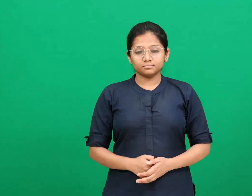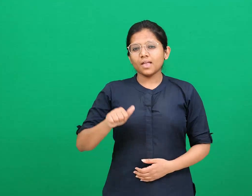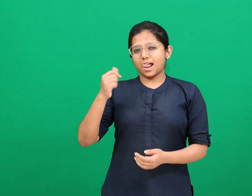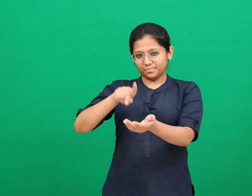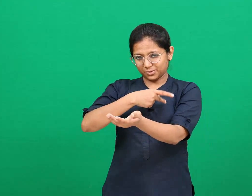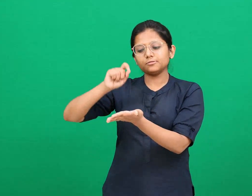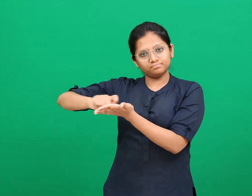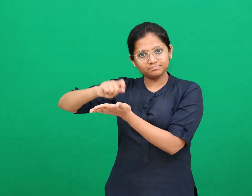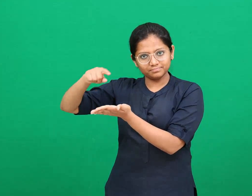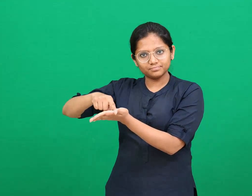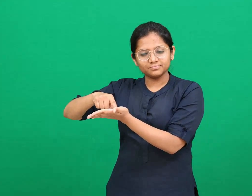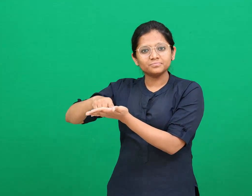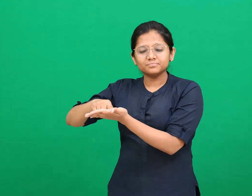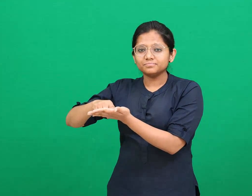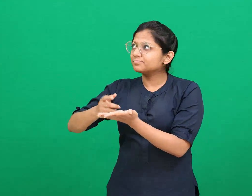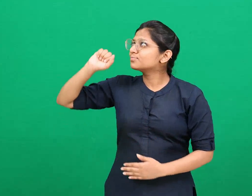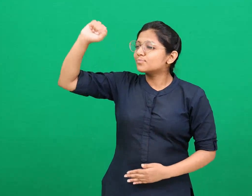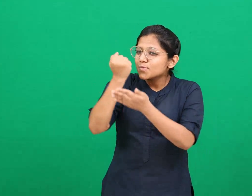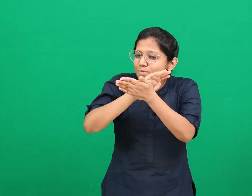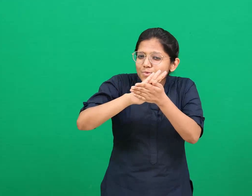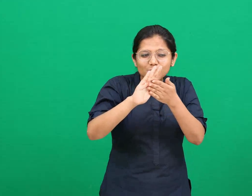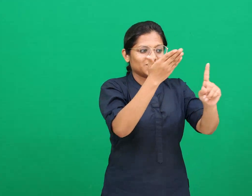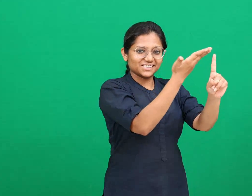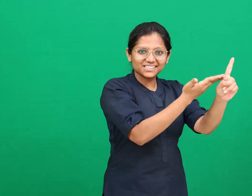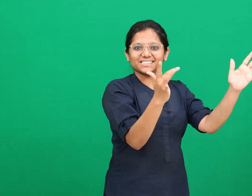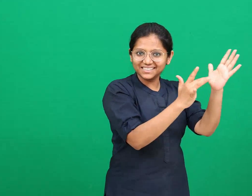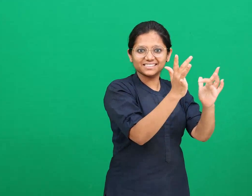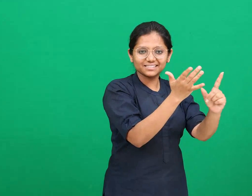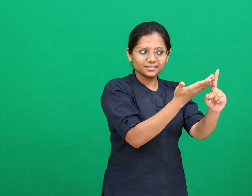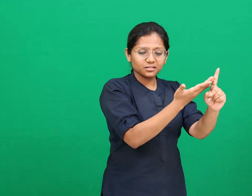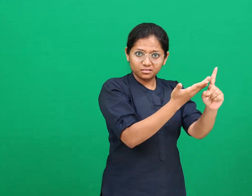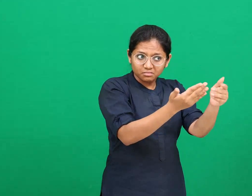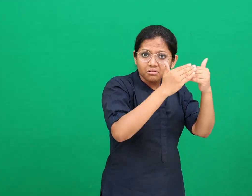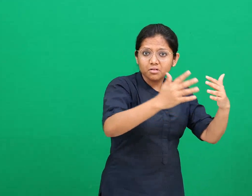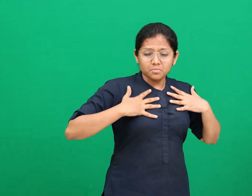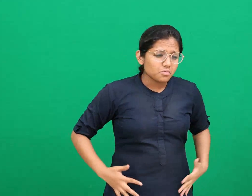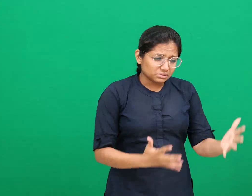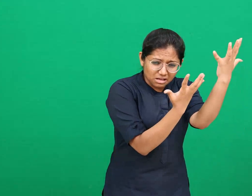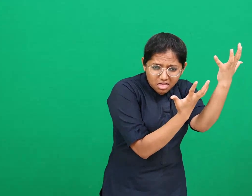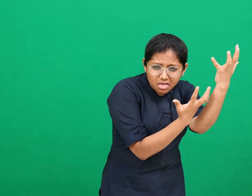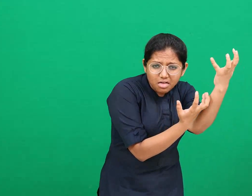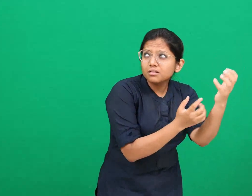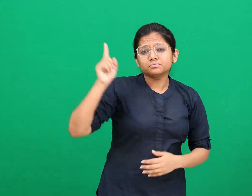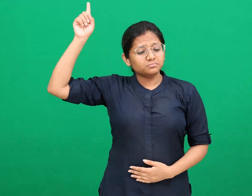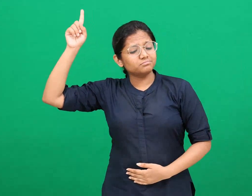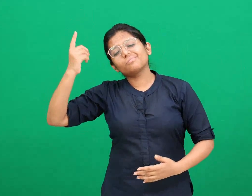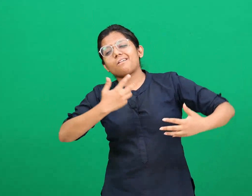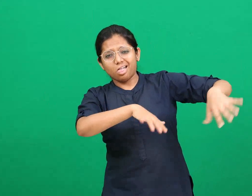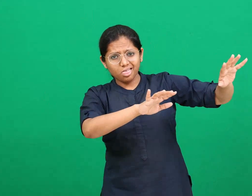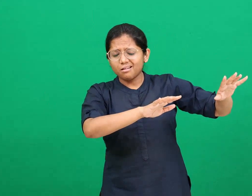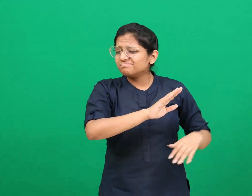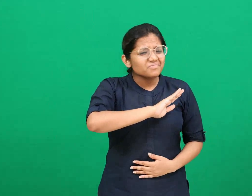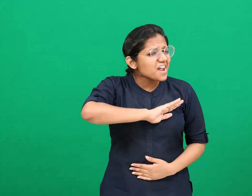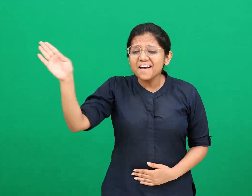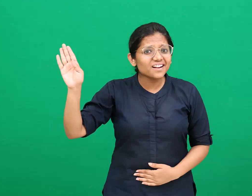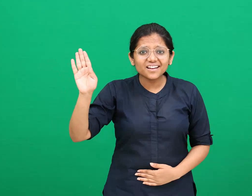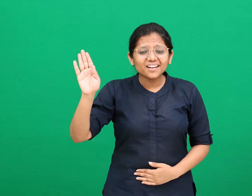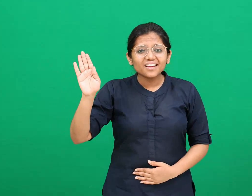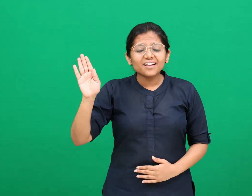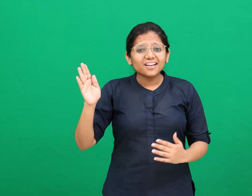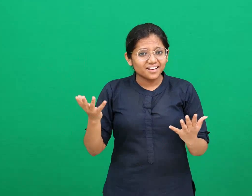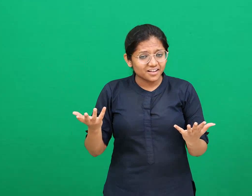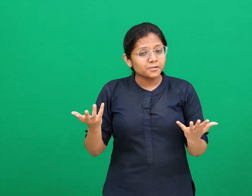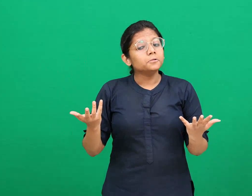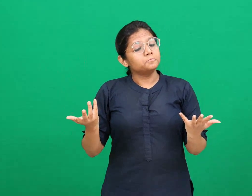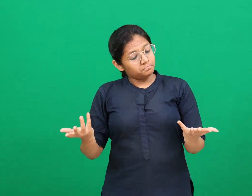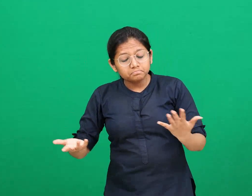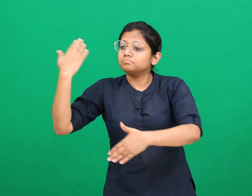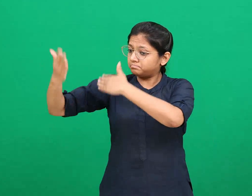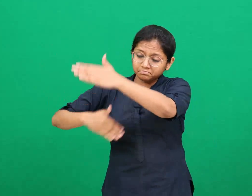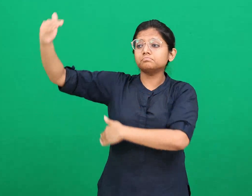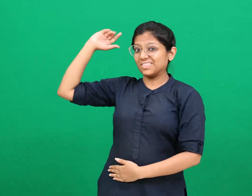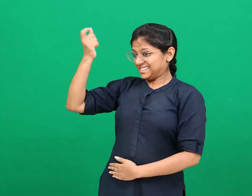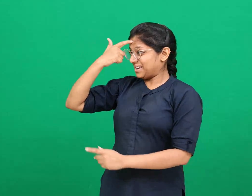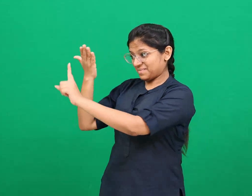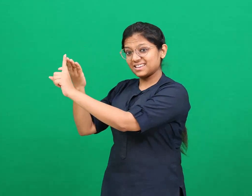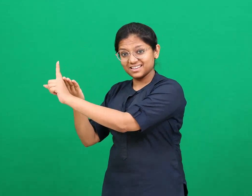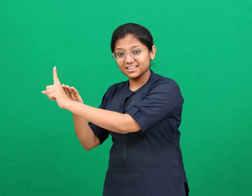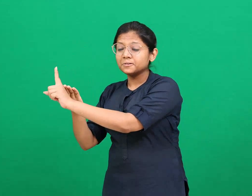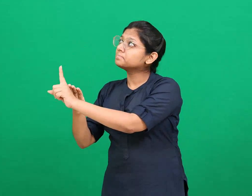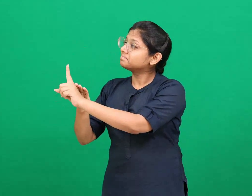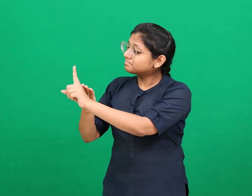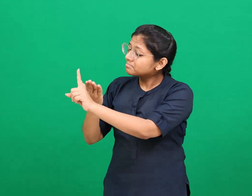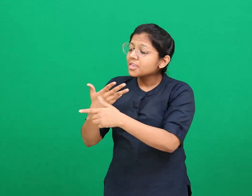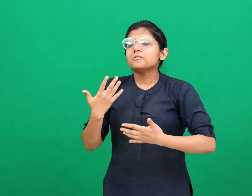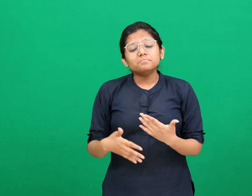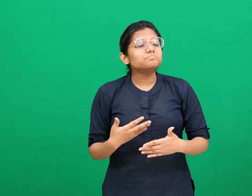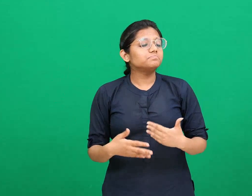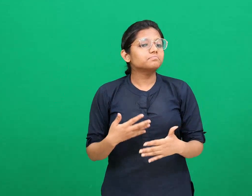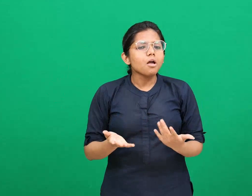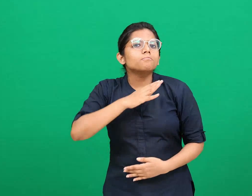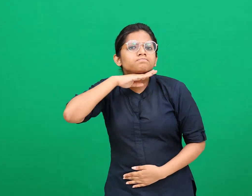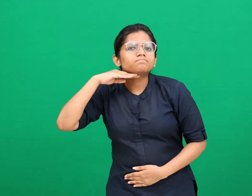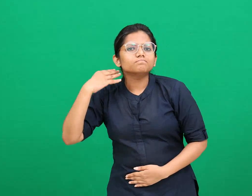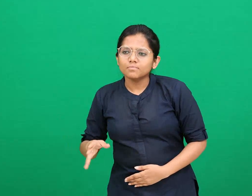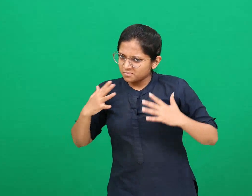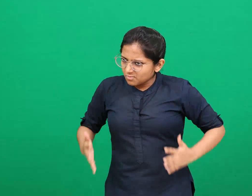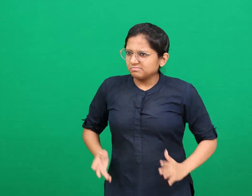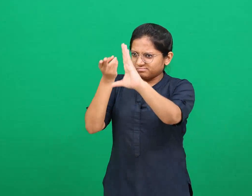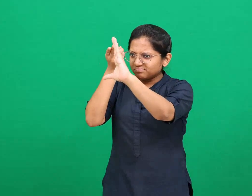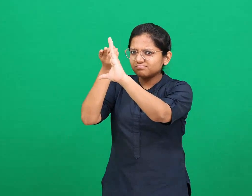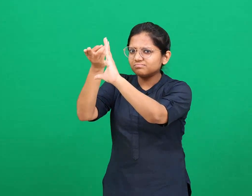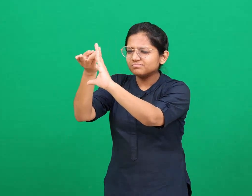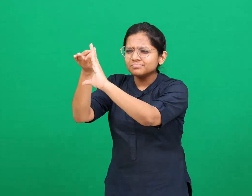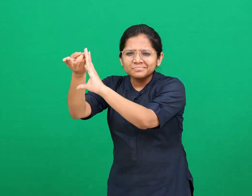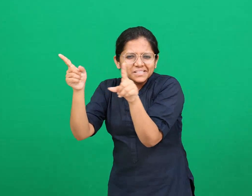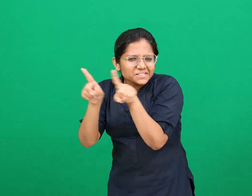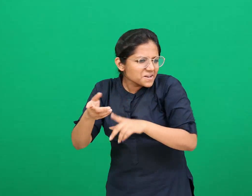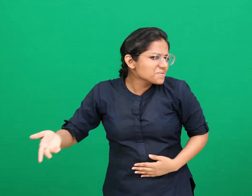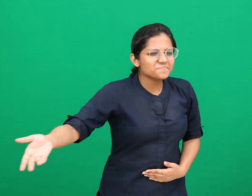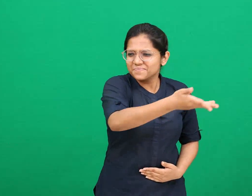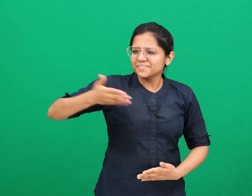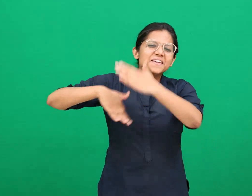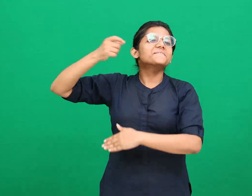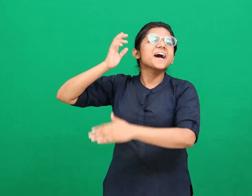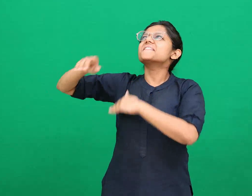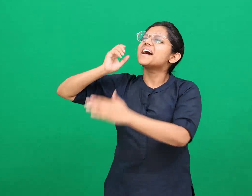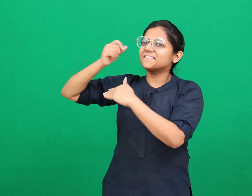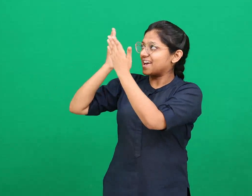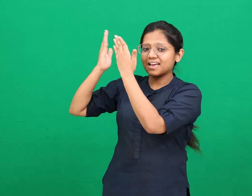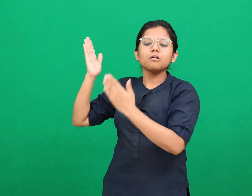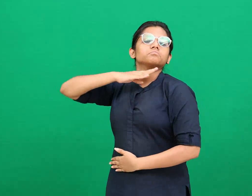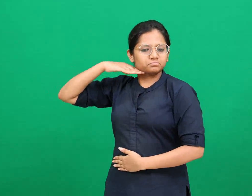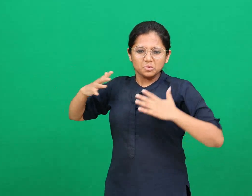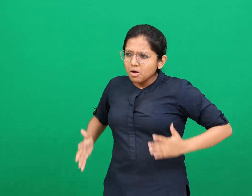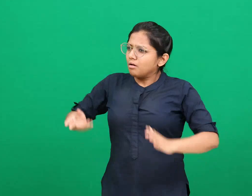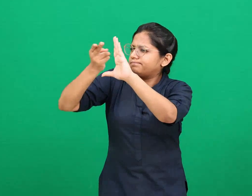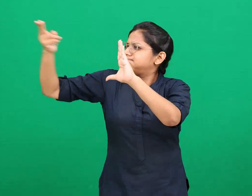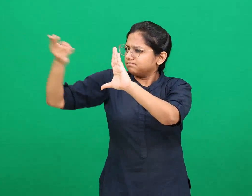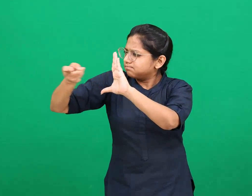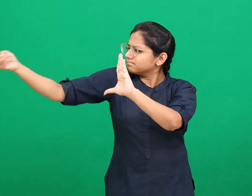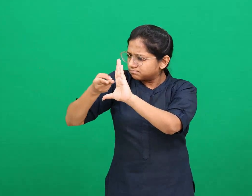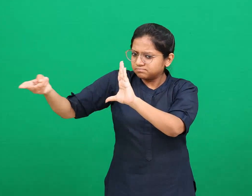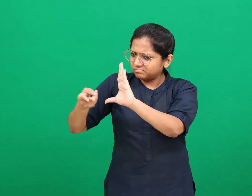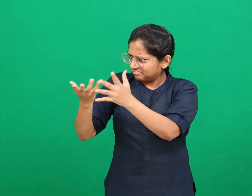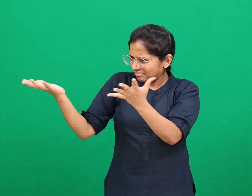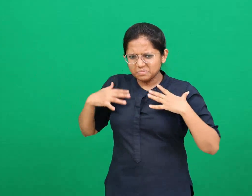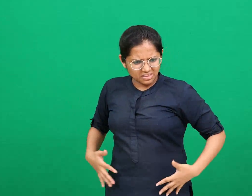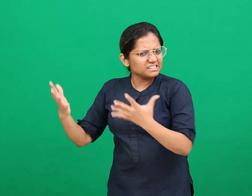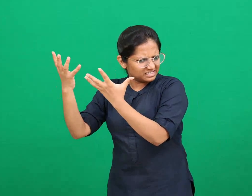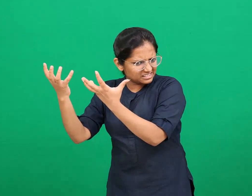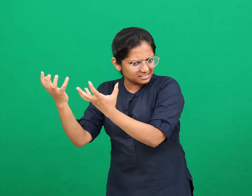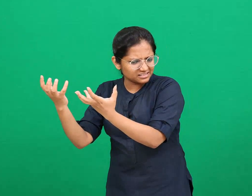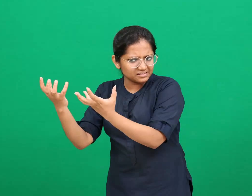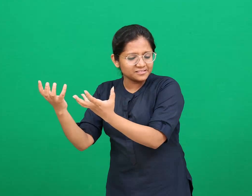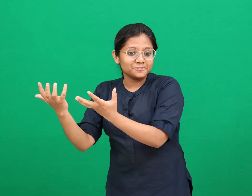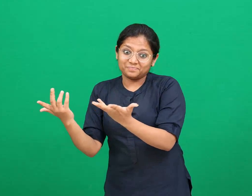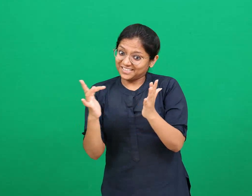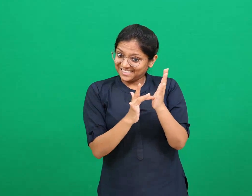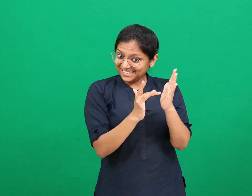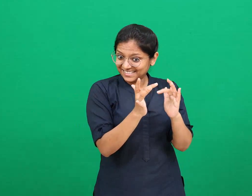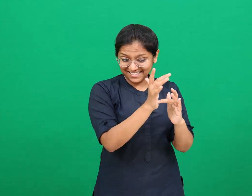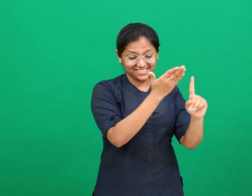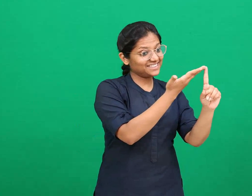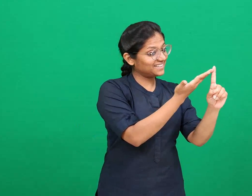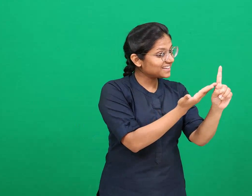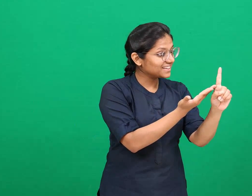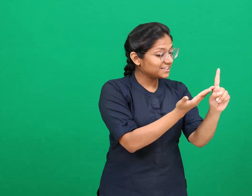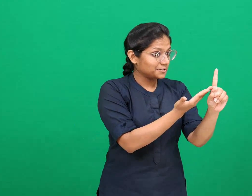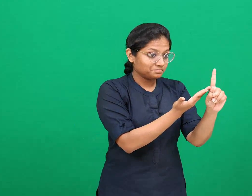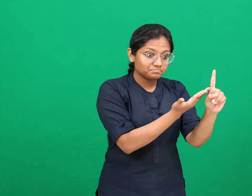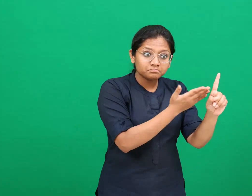So also, He says in another Psalm: ' You will not let Your Holy One see decay.' For when David had served God's purpose in his own generation, he fell asleep.